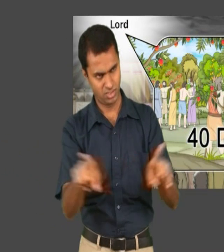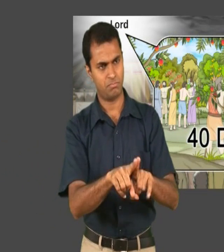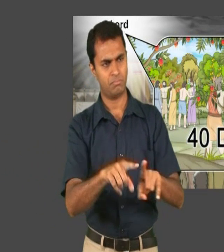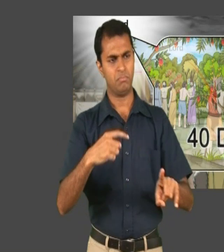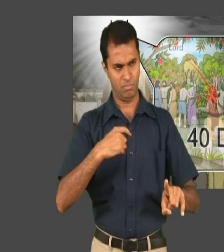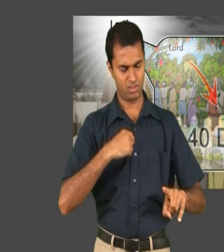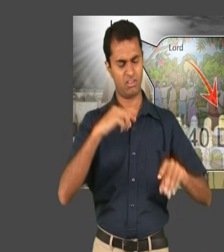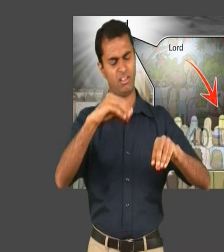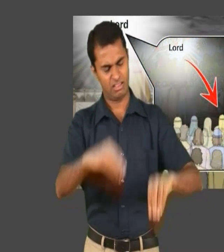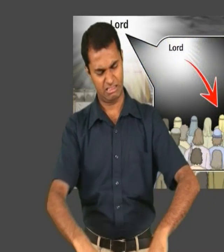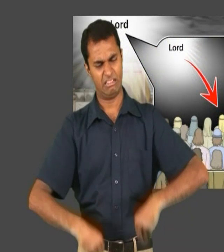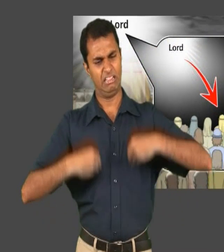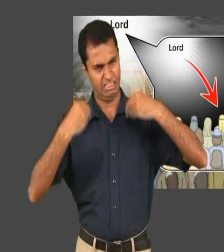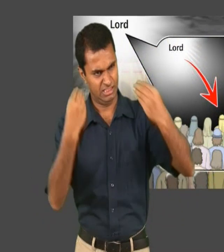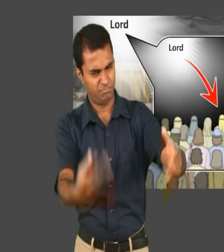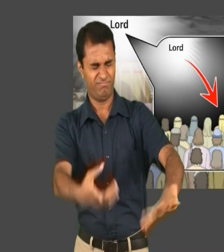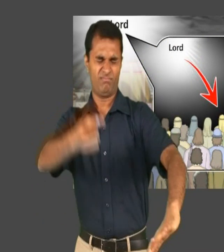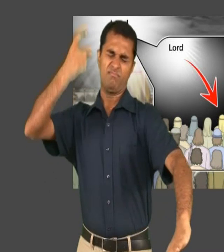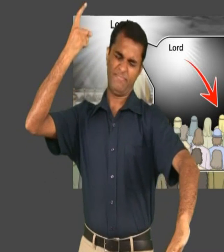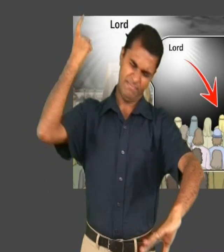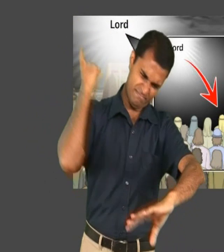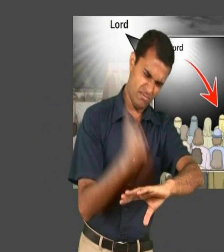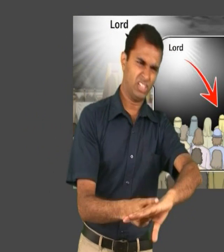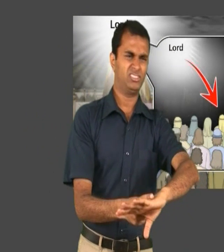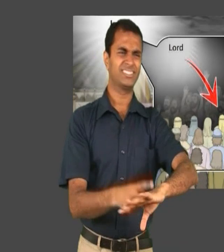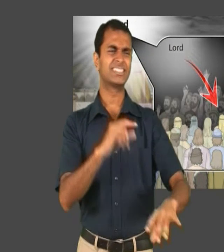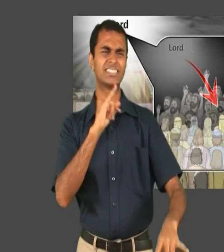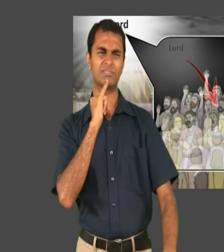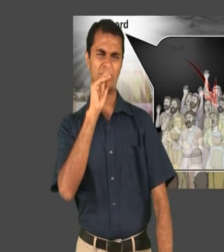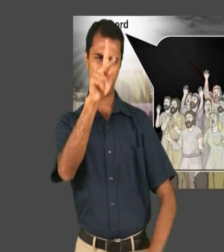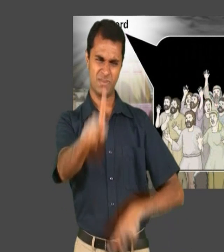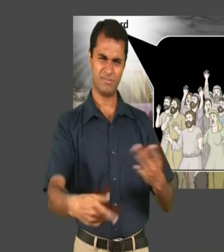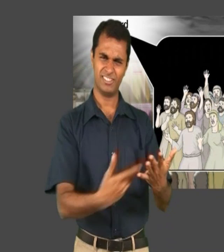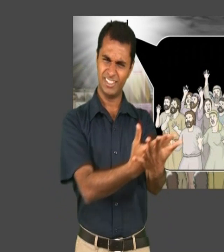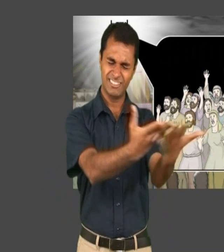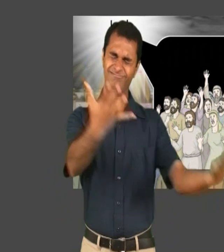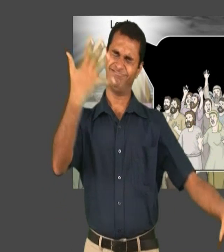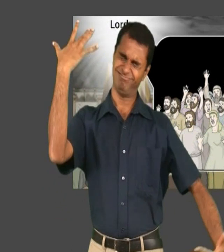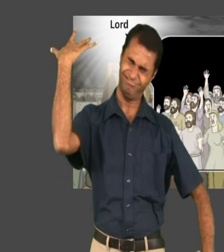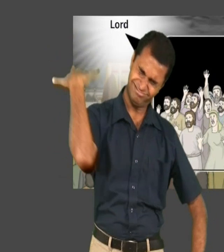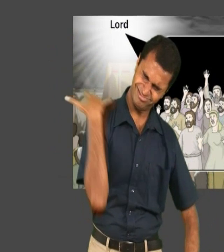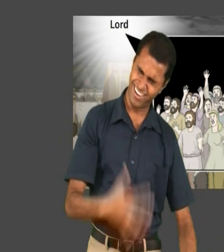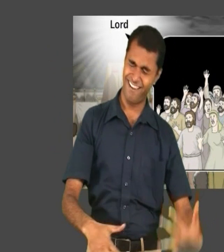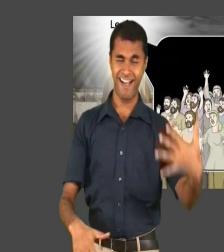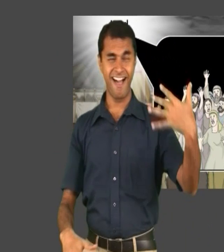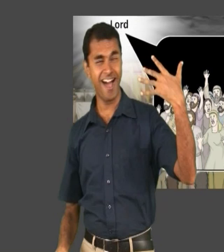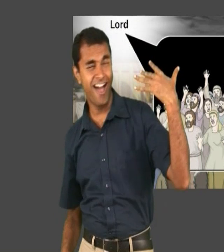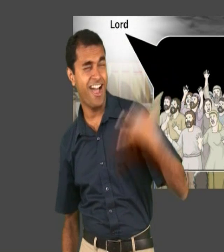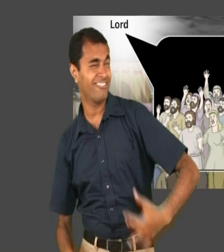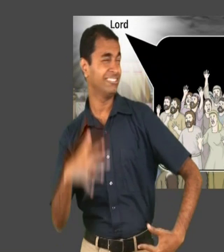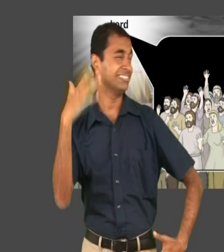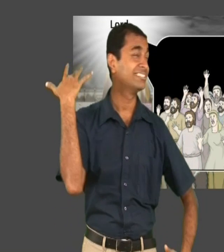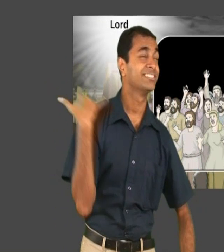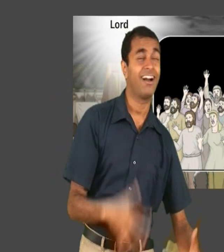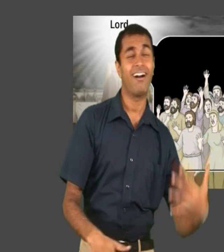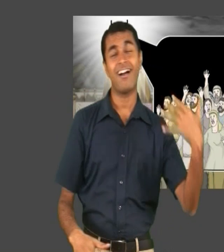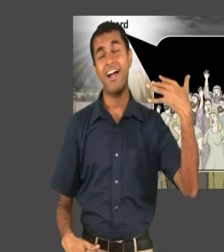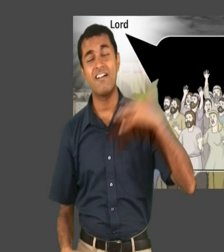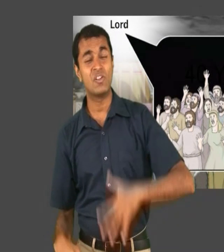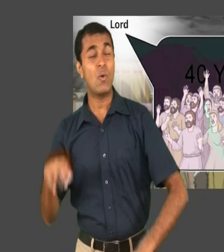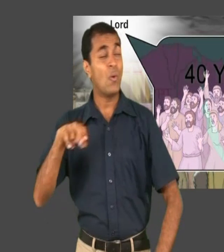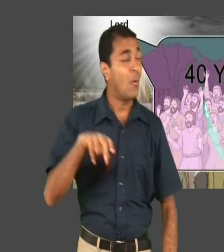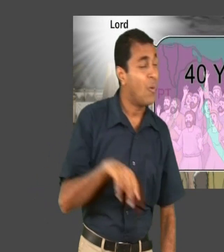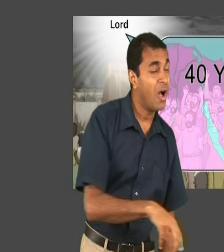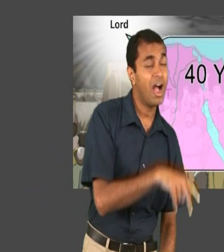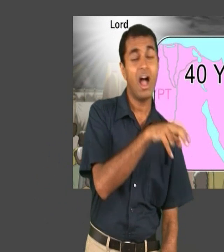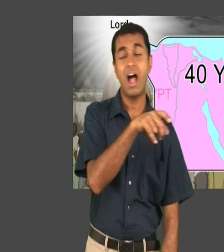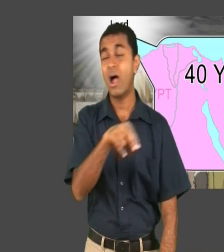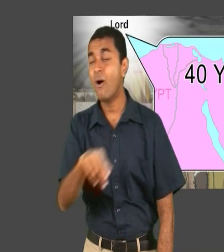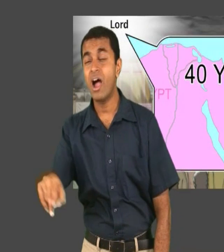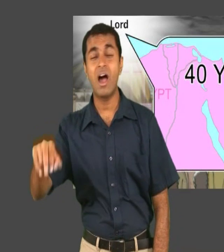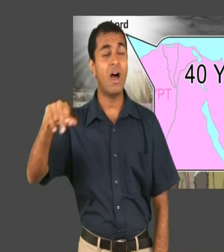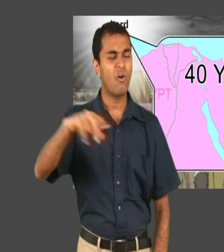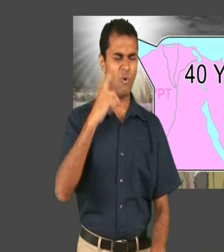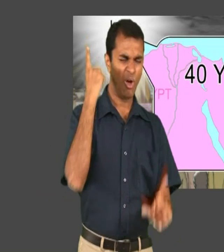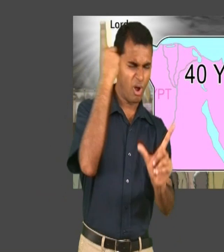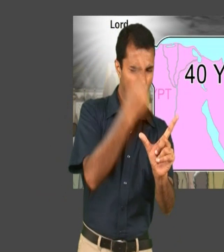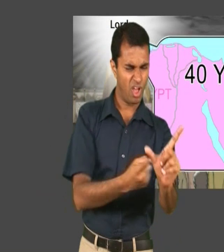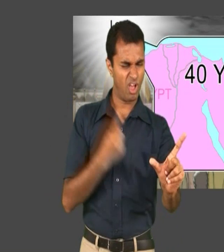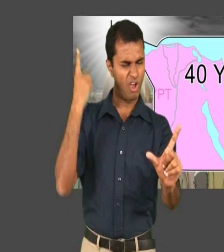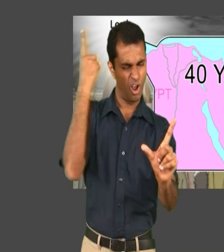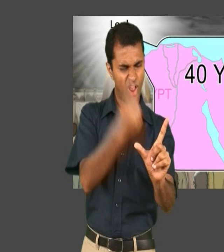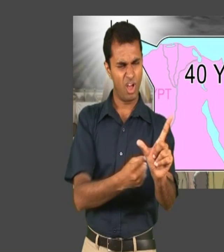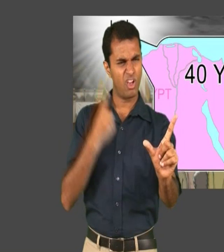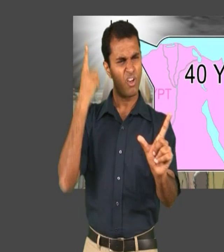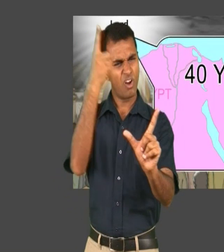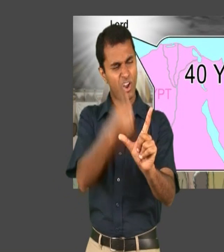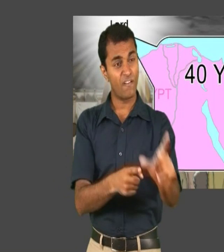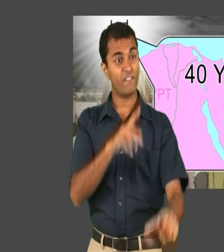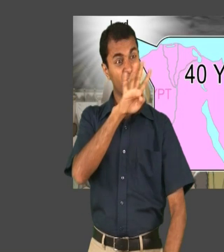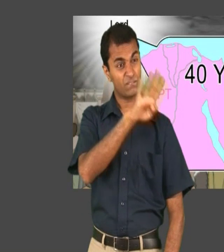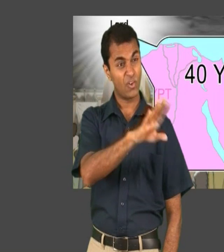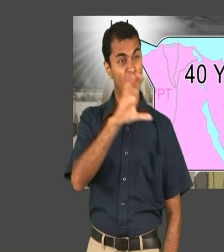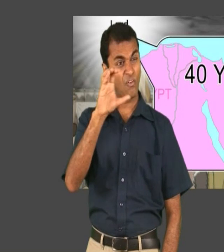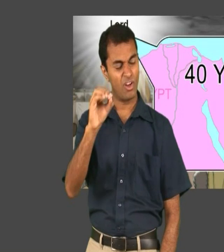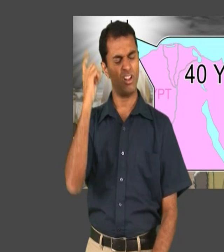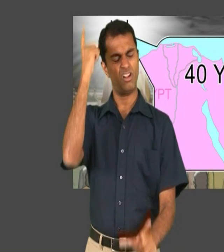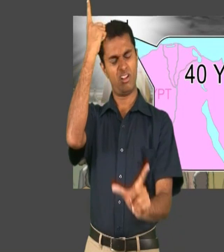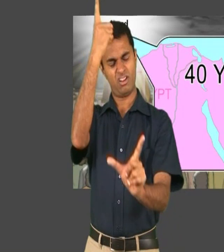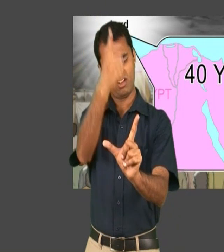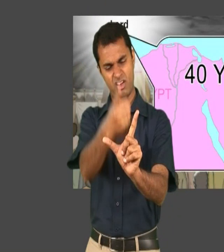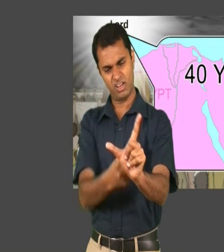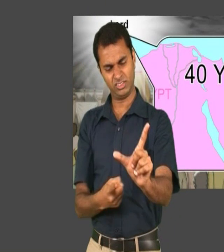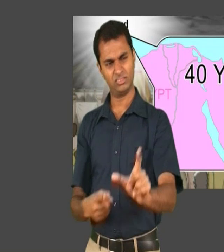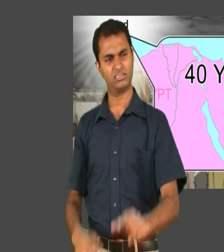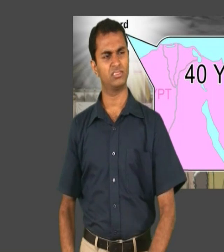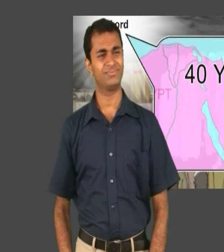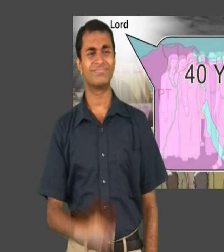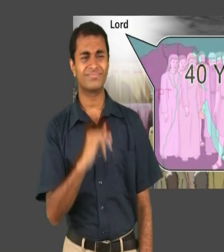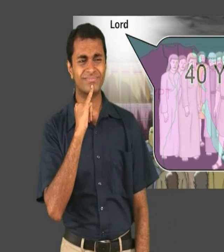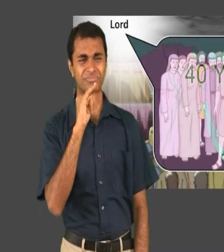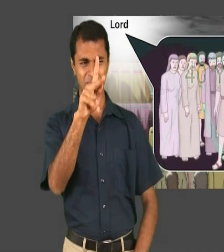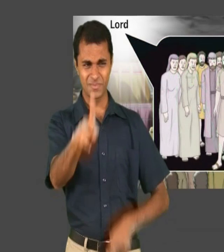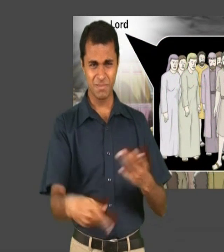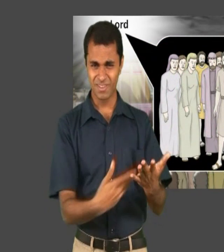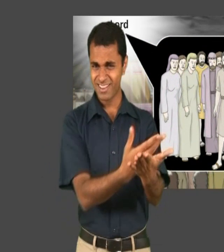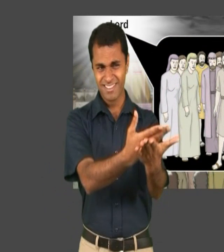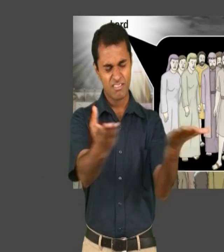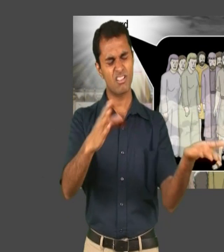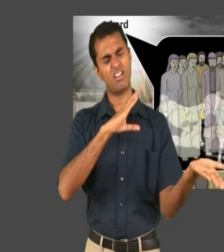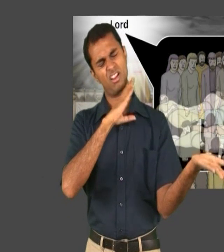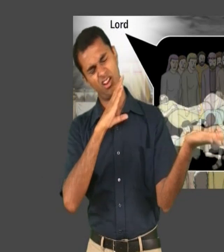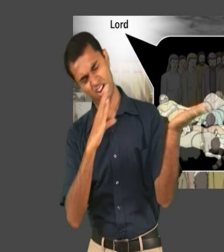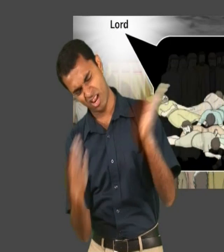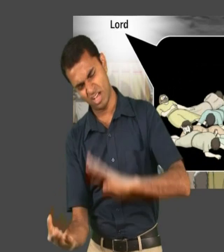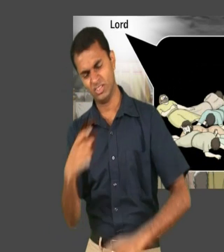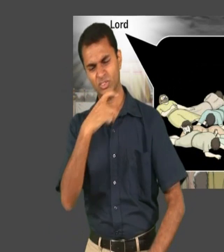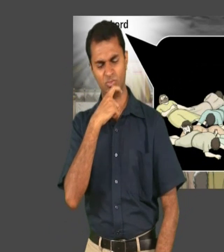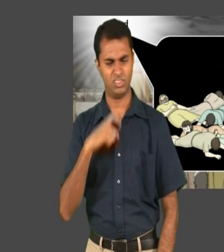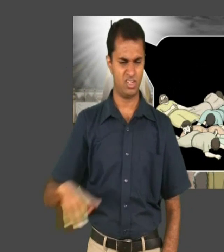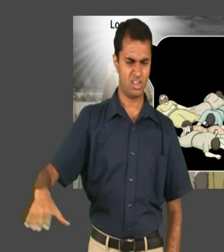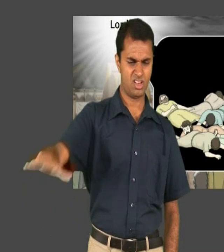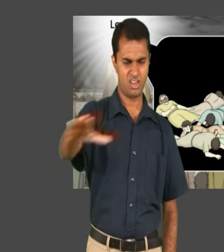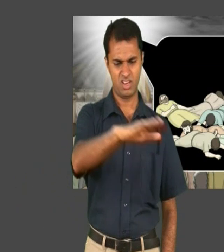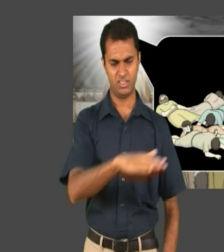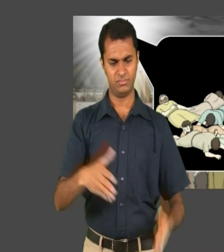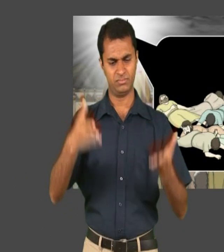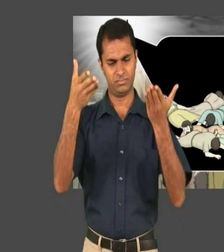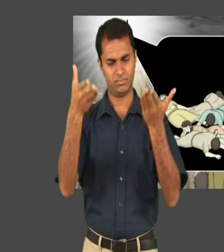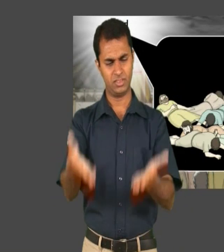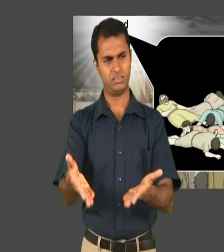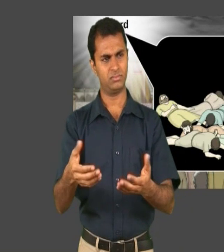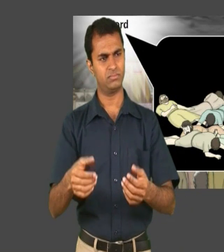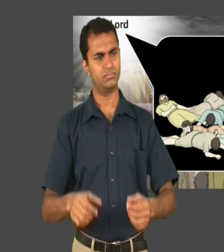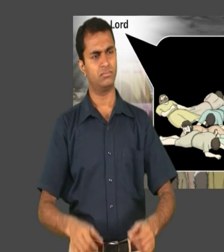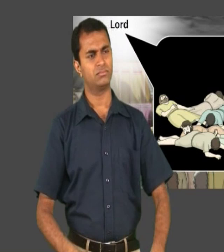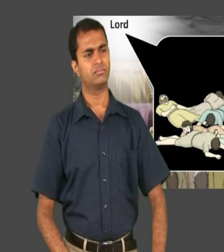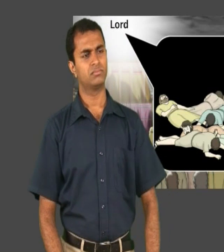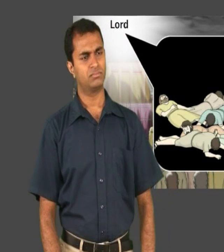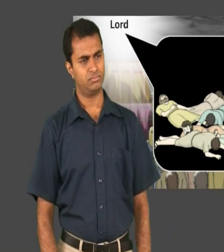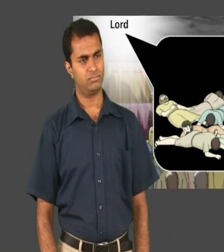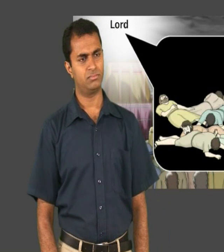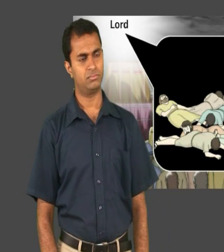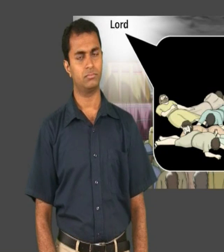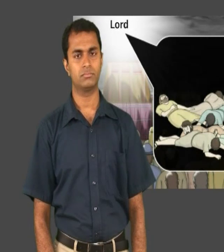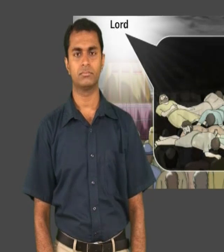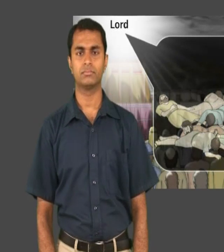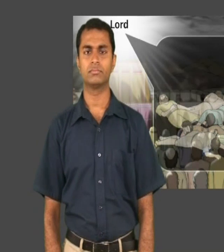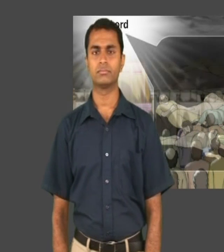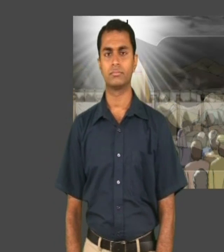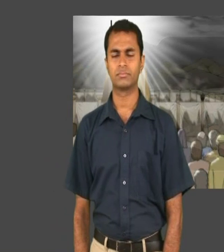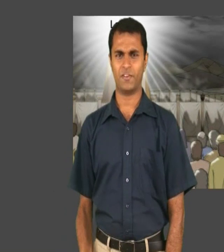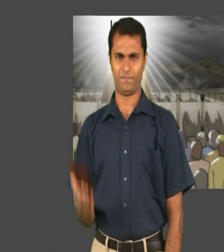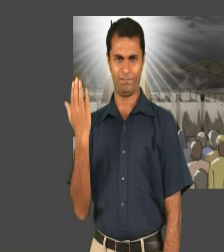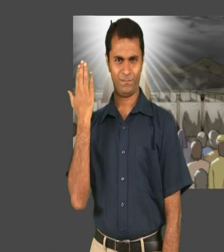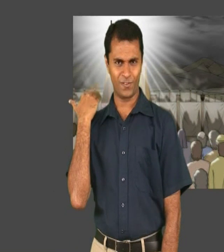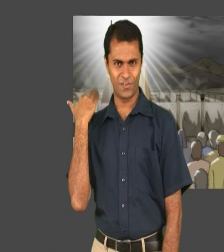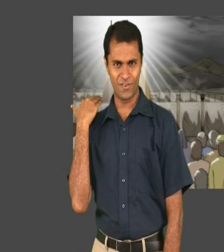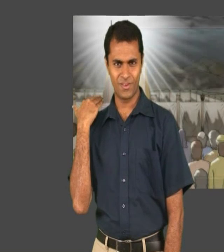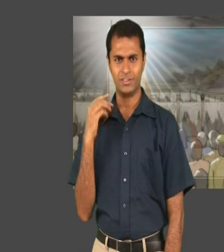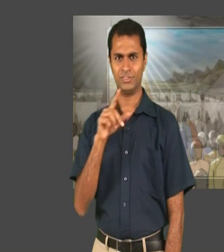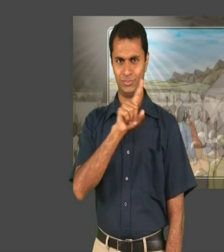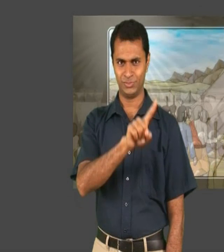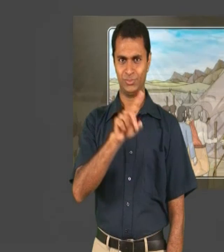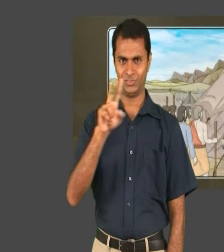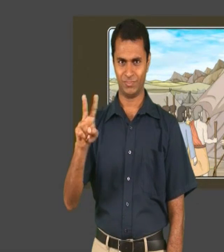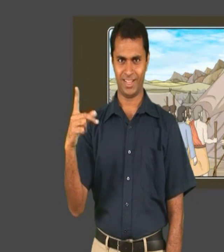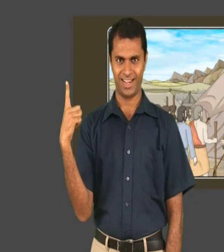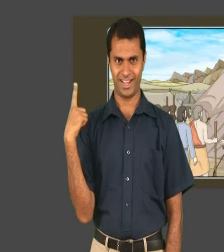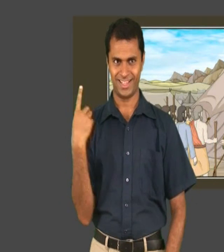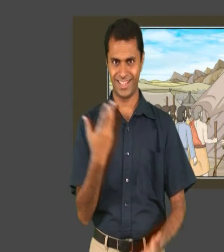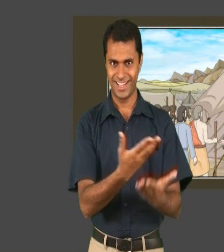I, the LORD, have spoken, and I will surely do these things to this entire wicked congregation, which has conspired against Me. They will meet their end in the wilderness, and there they will die.”